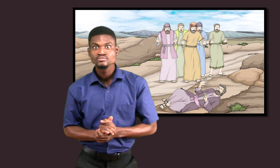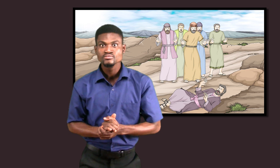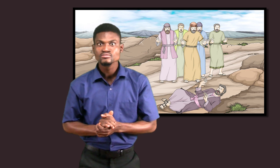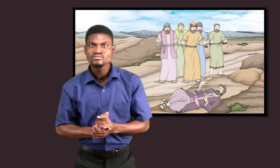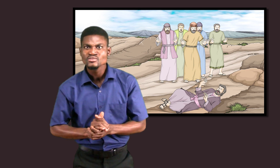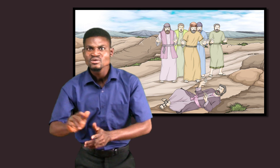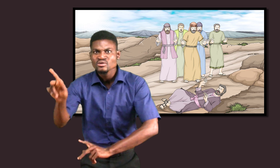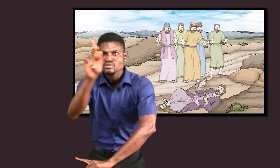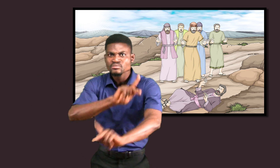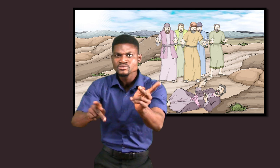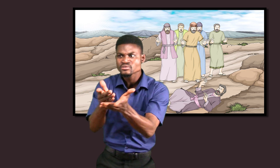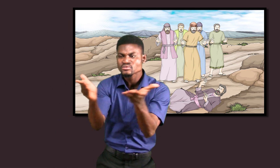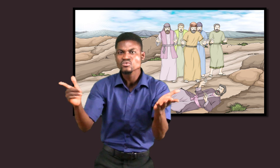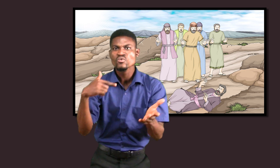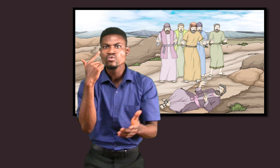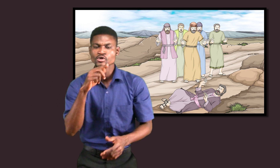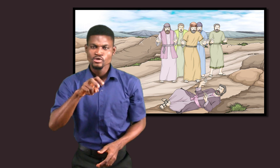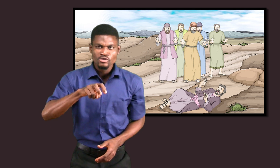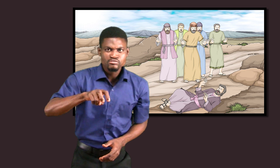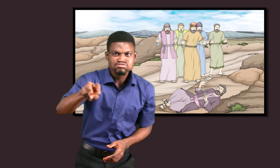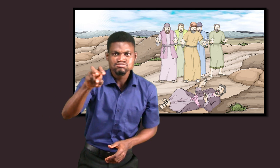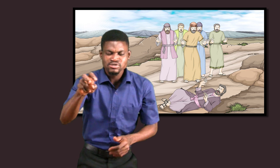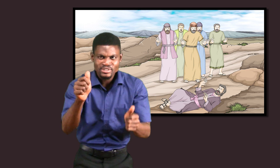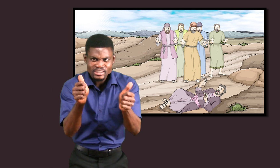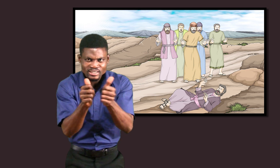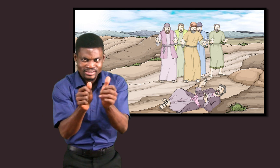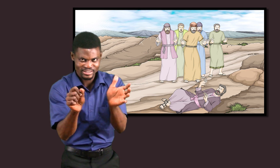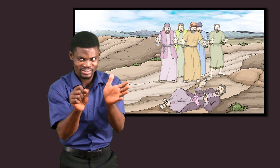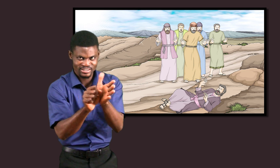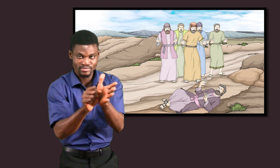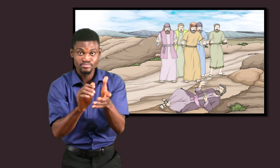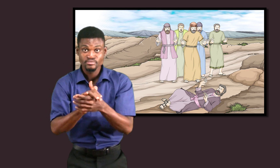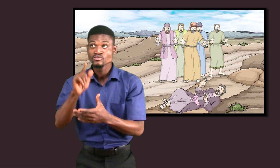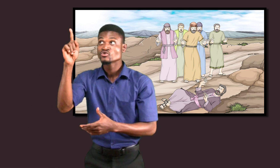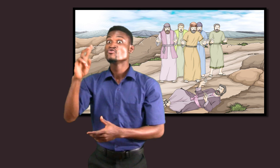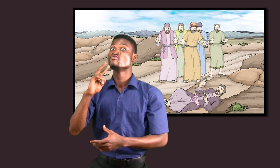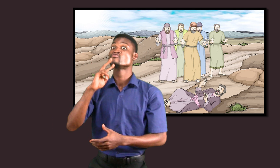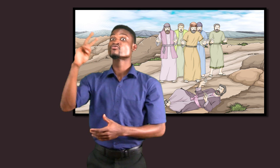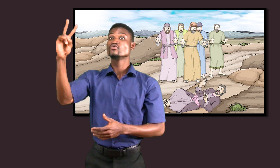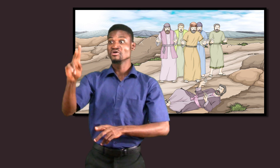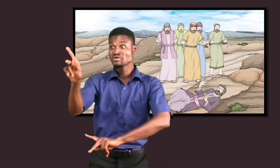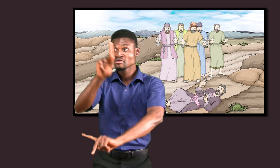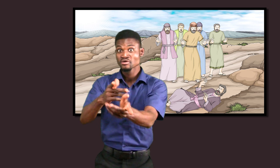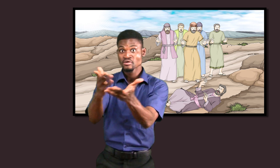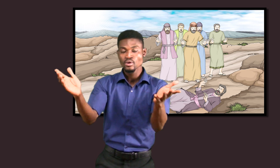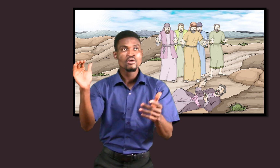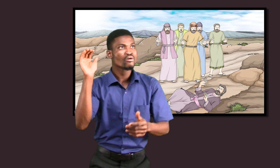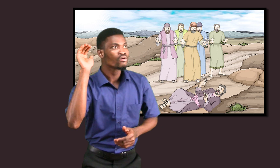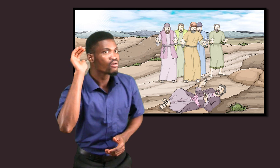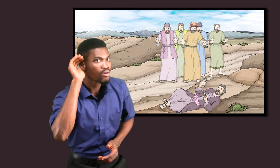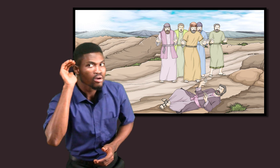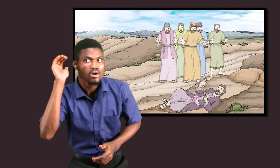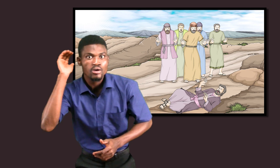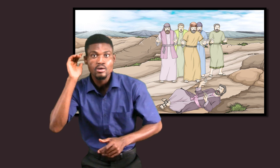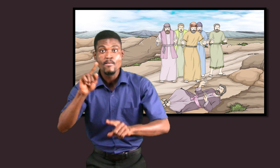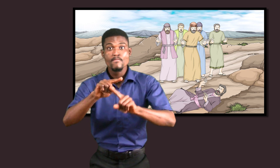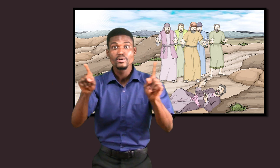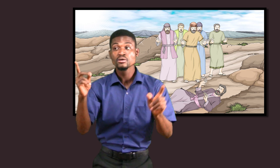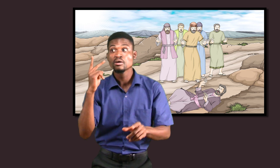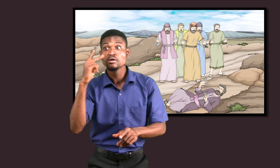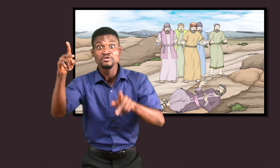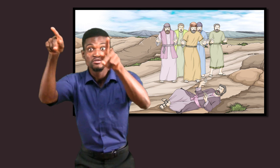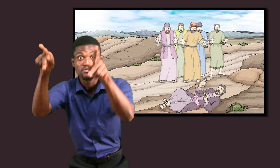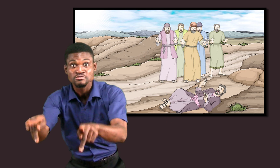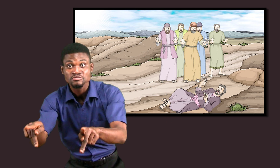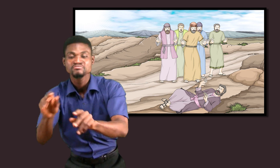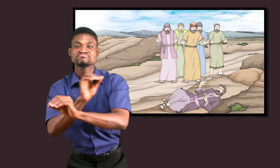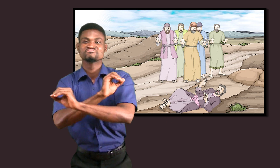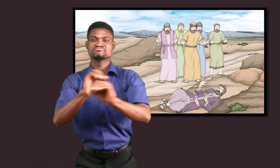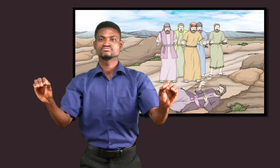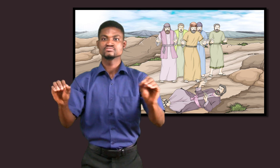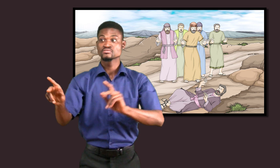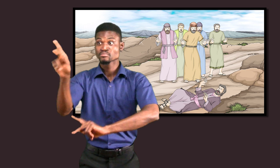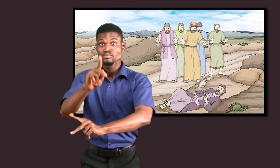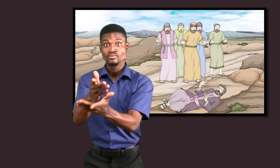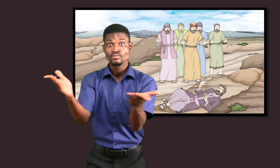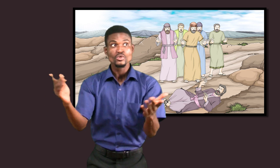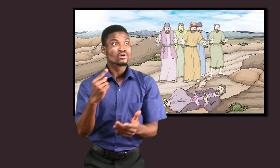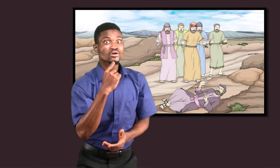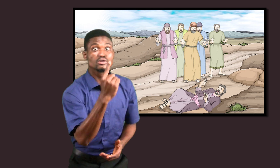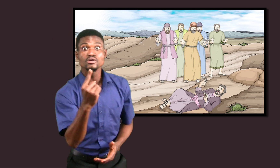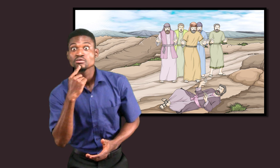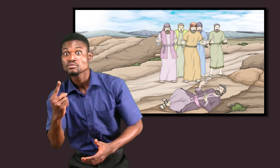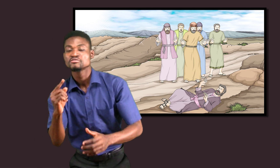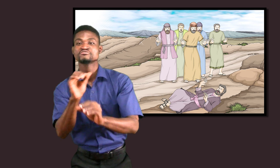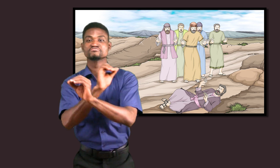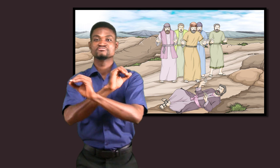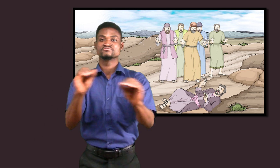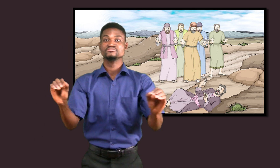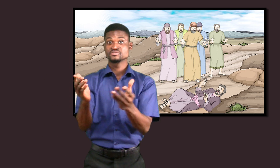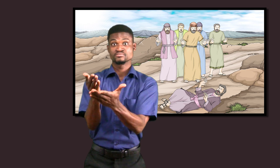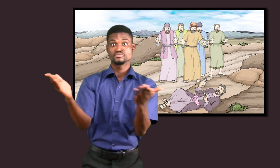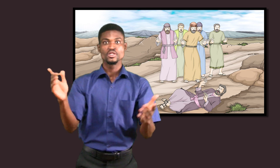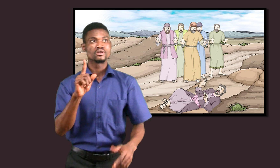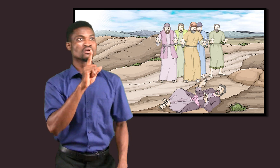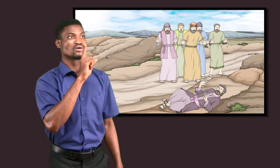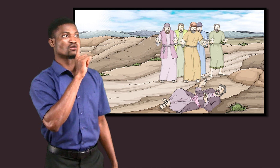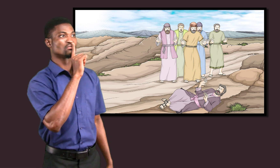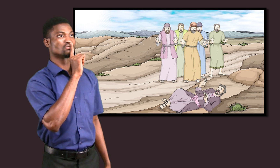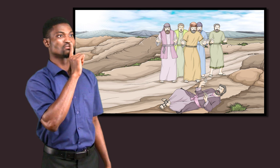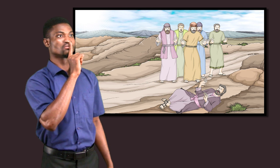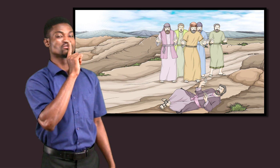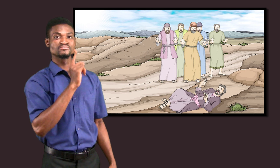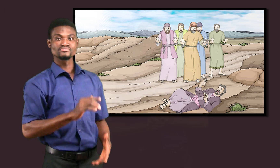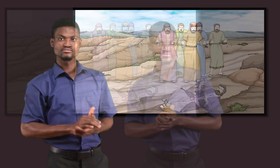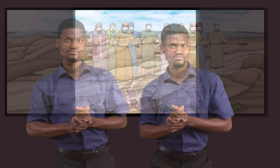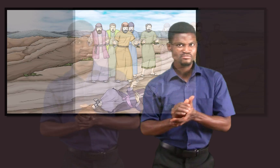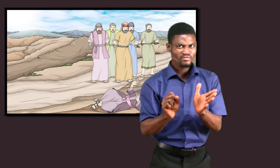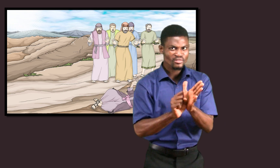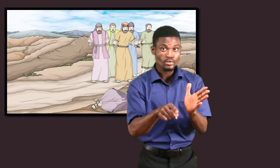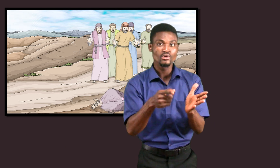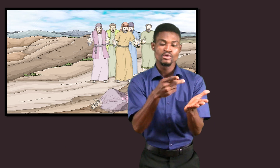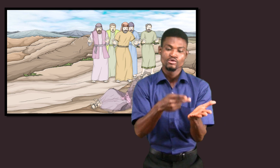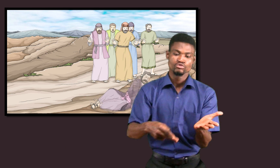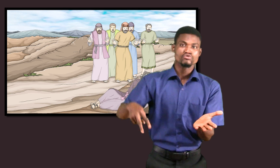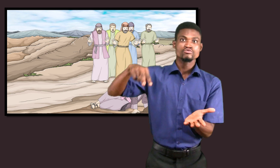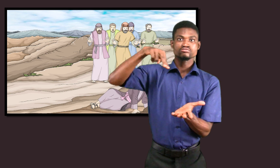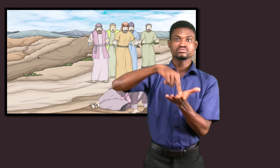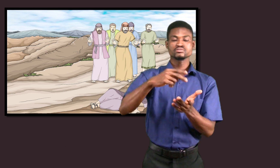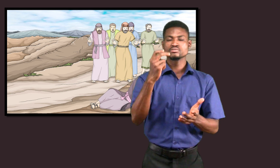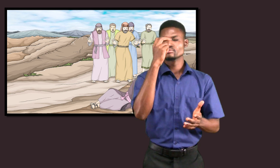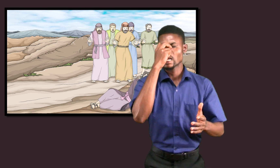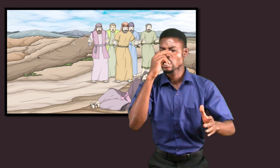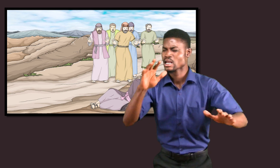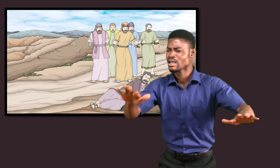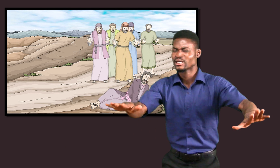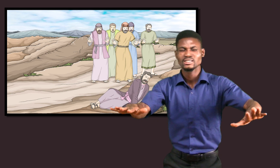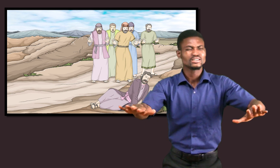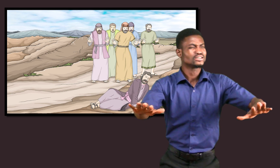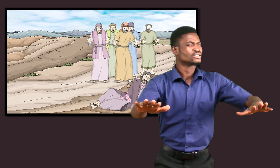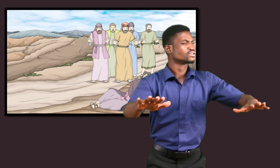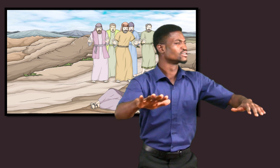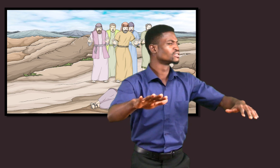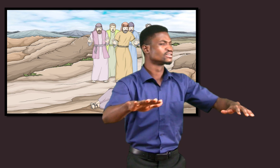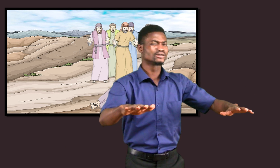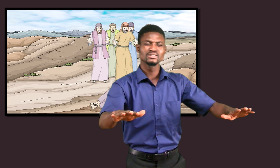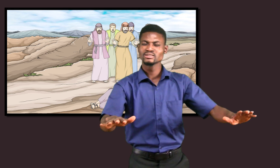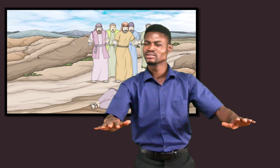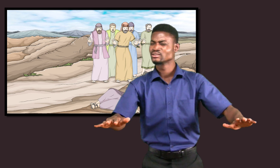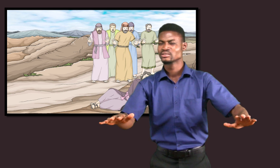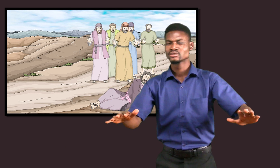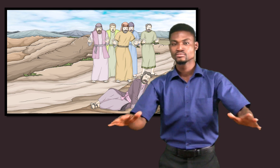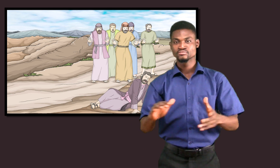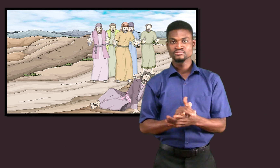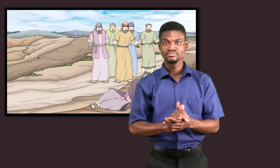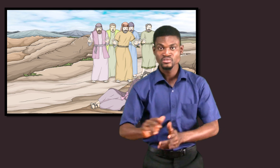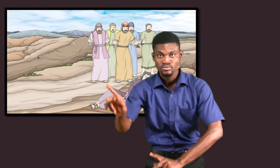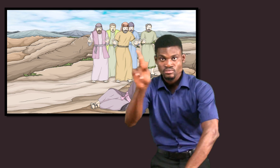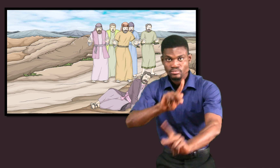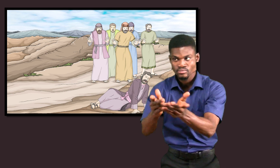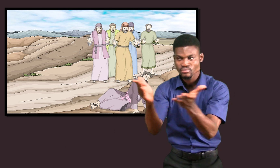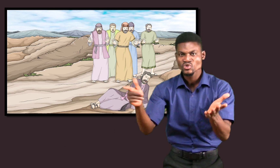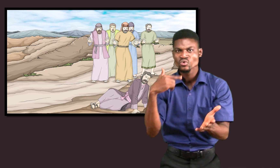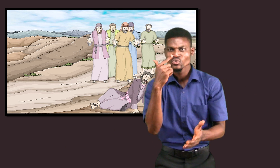The men traveling with Saul stood there speechless. They heard the voice but did not see anyone.